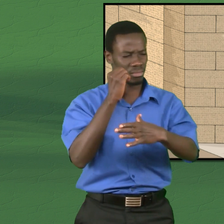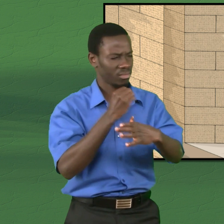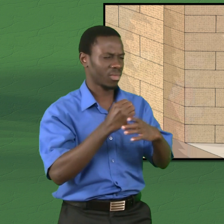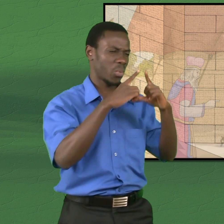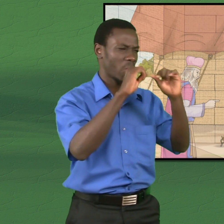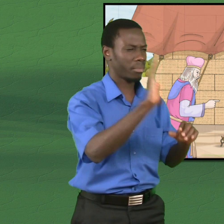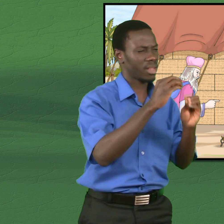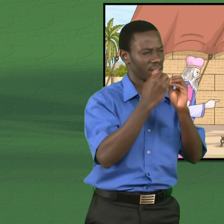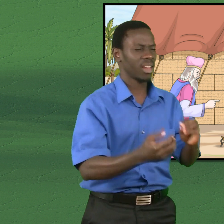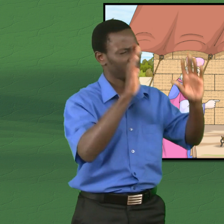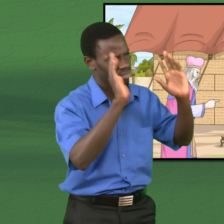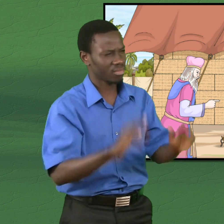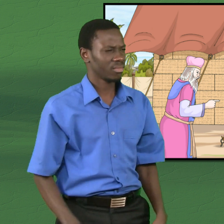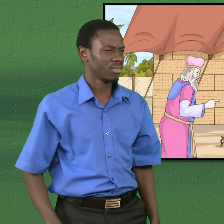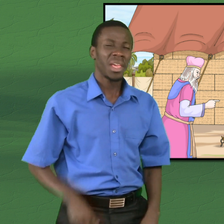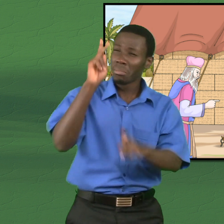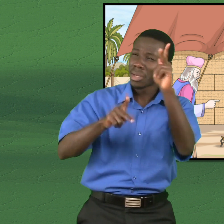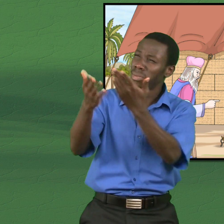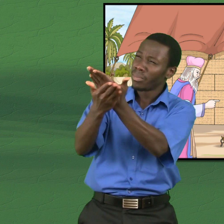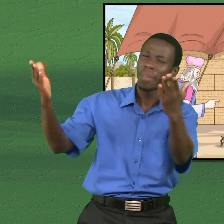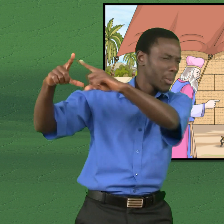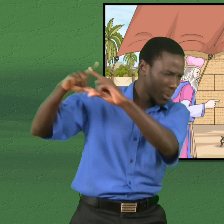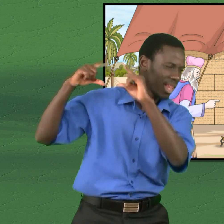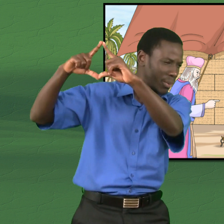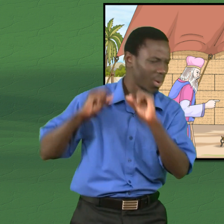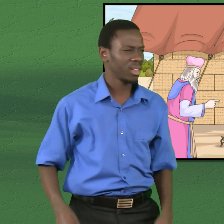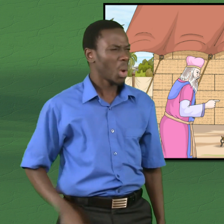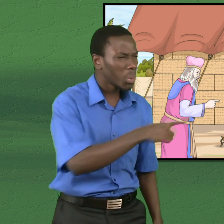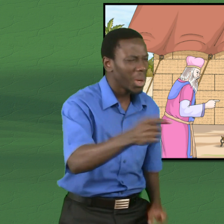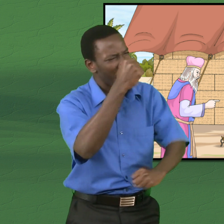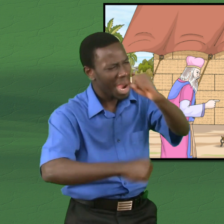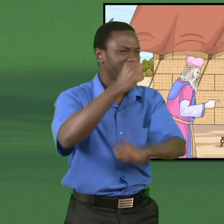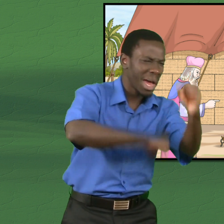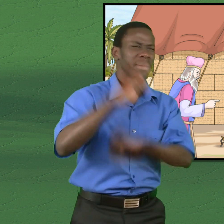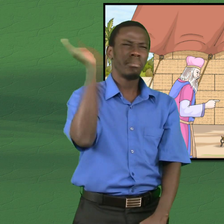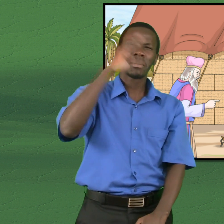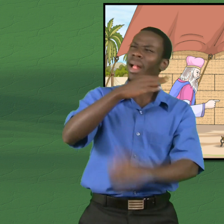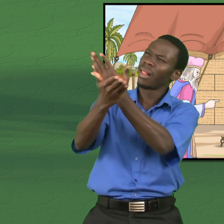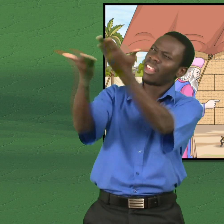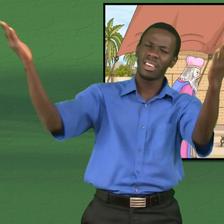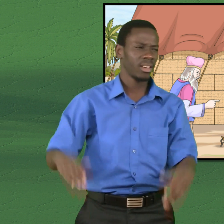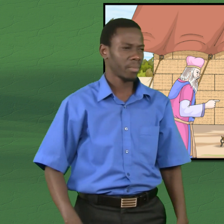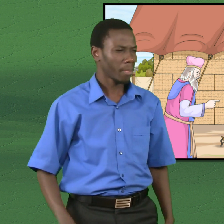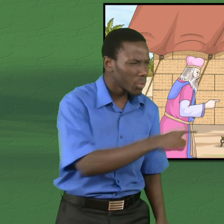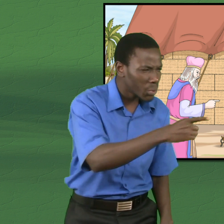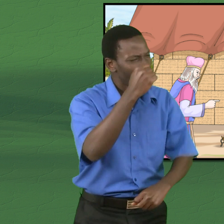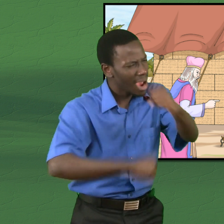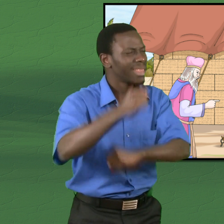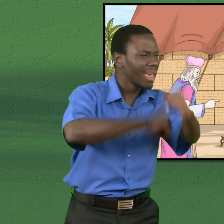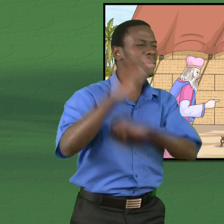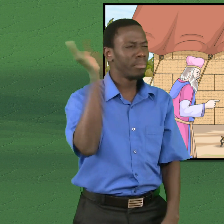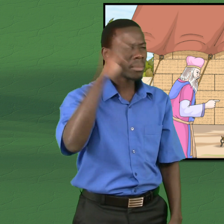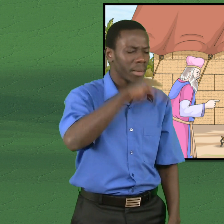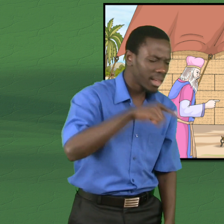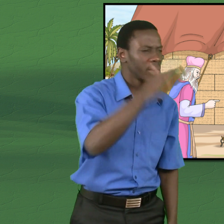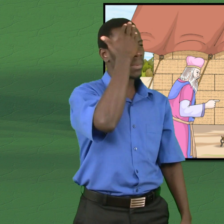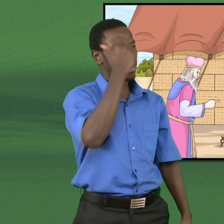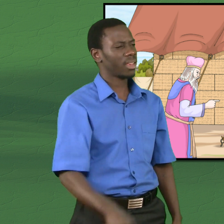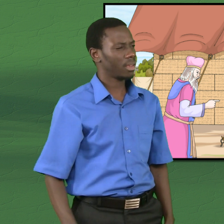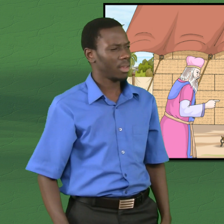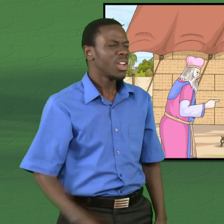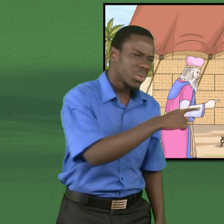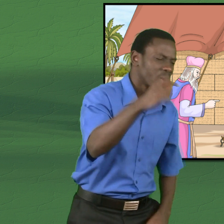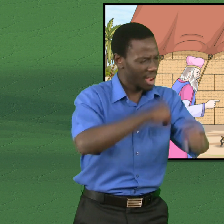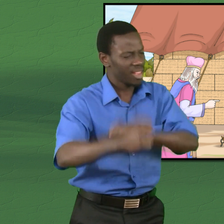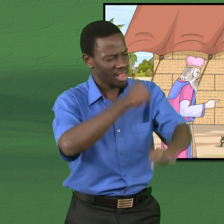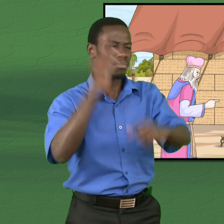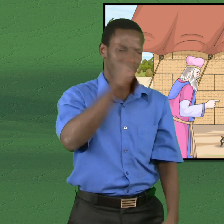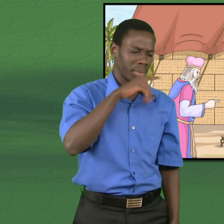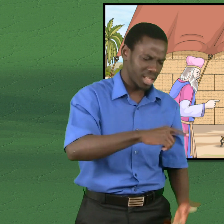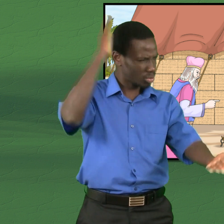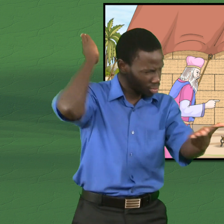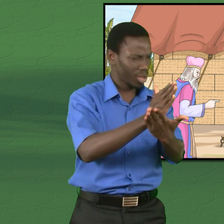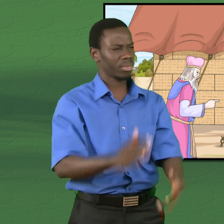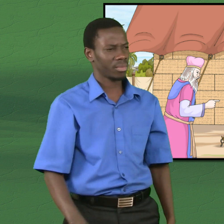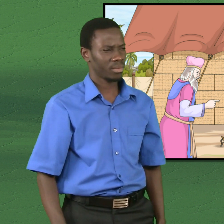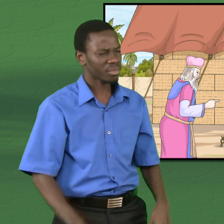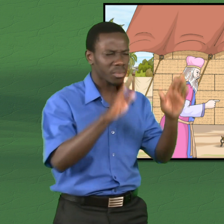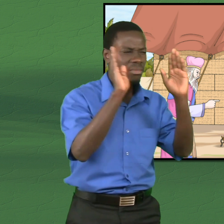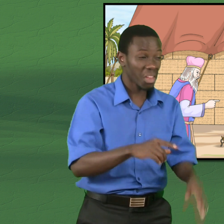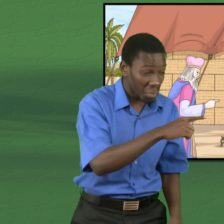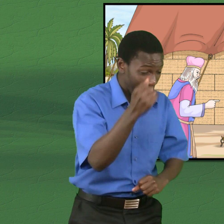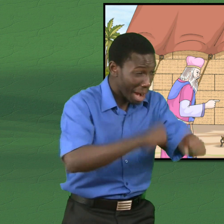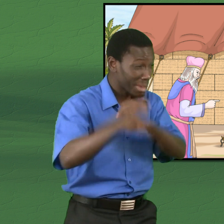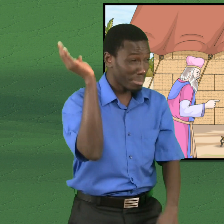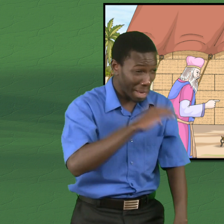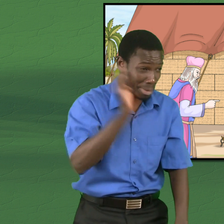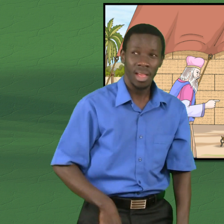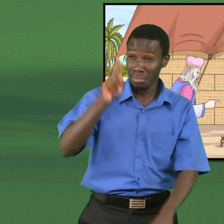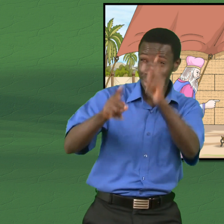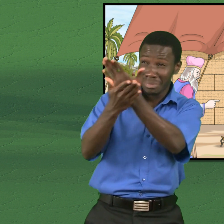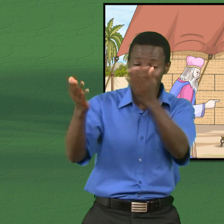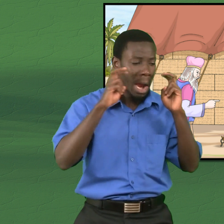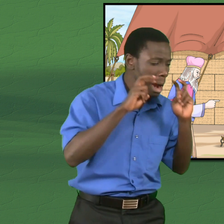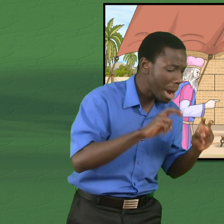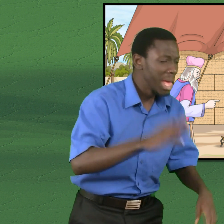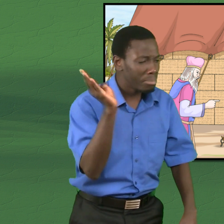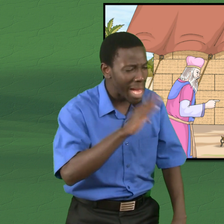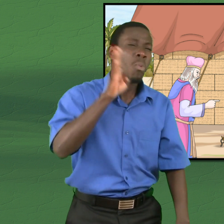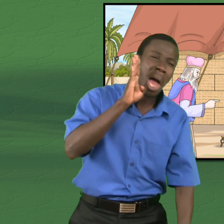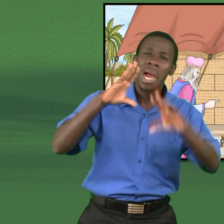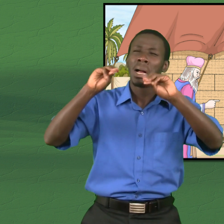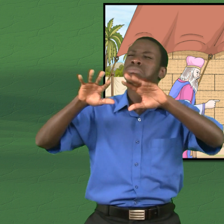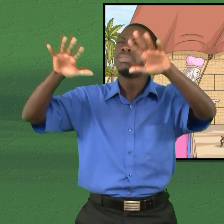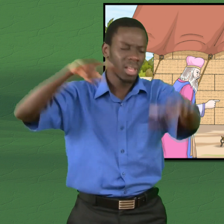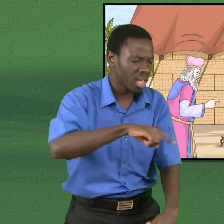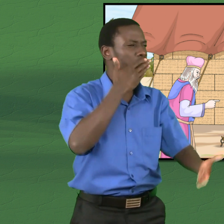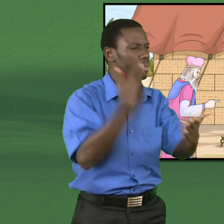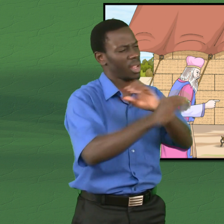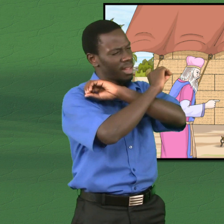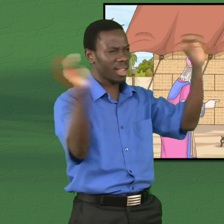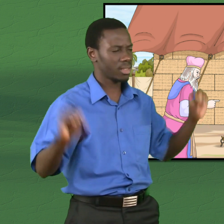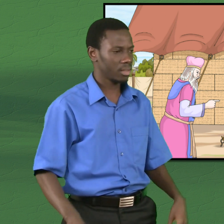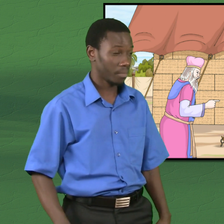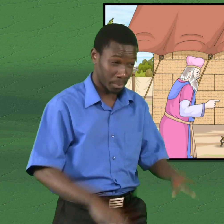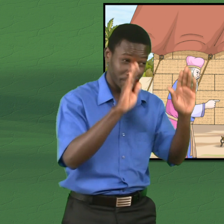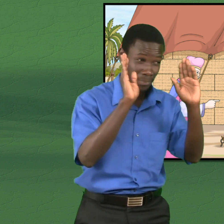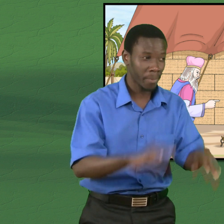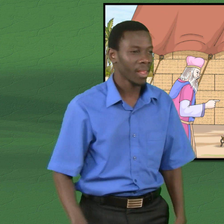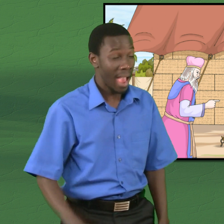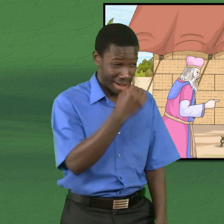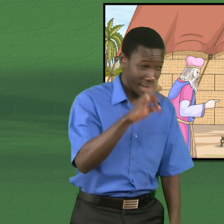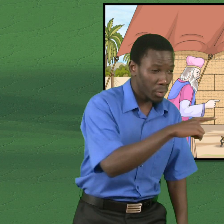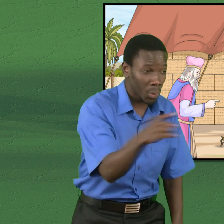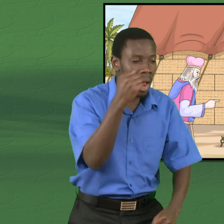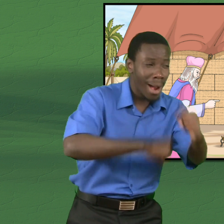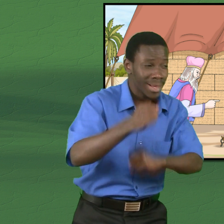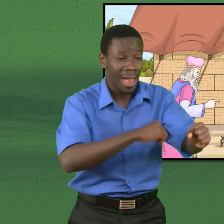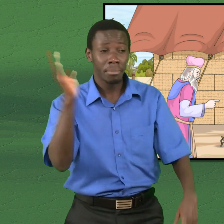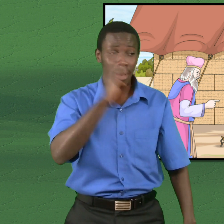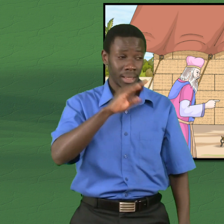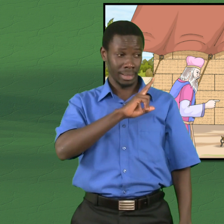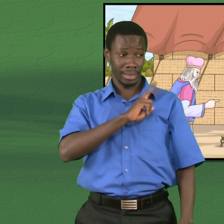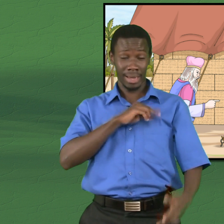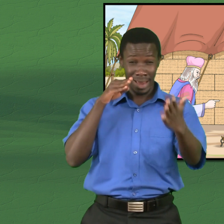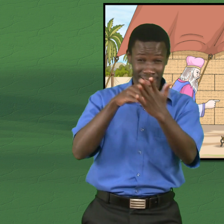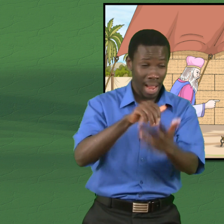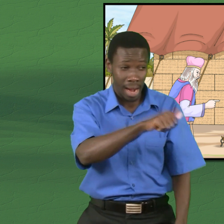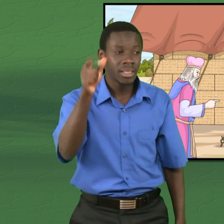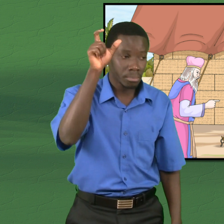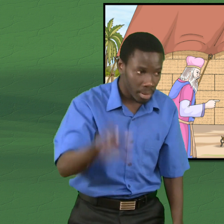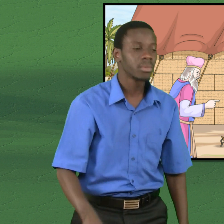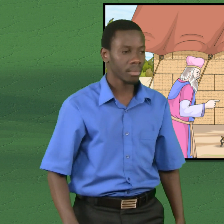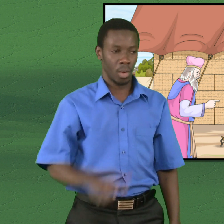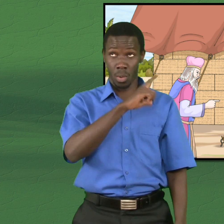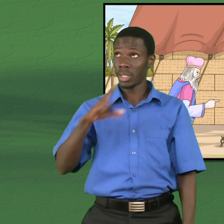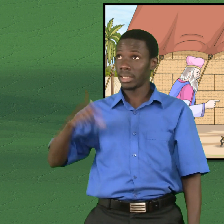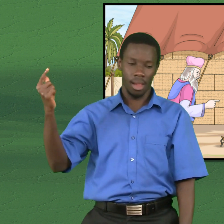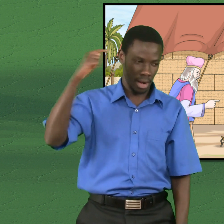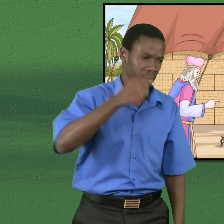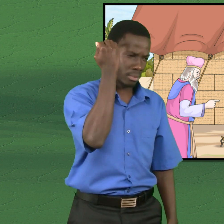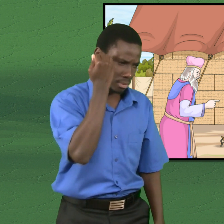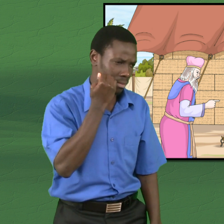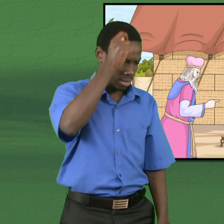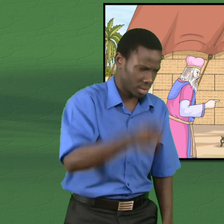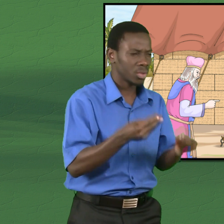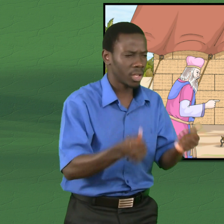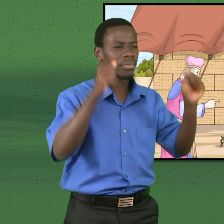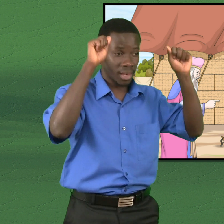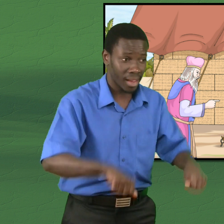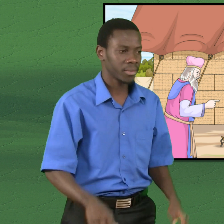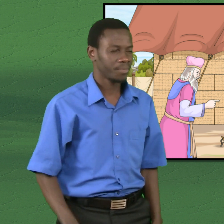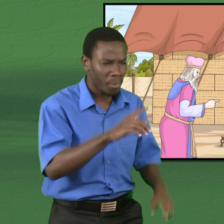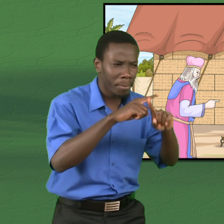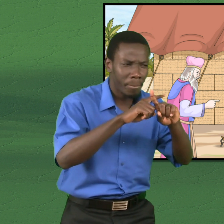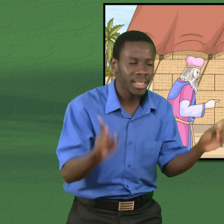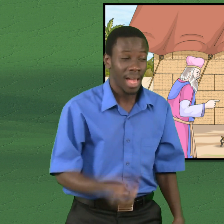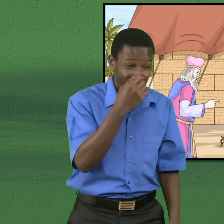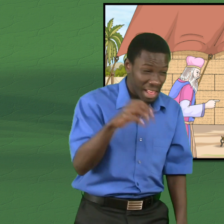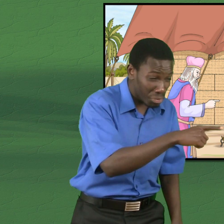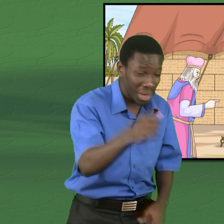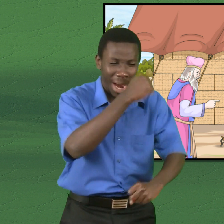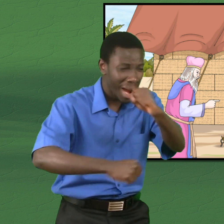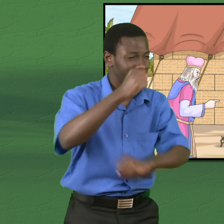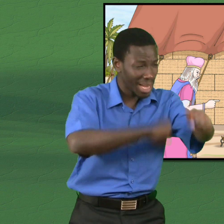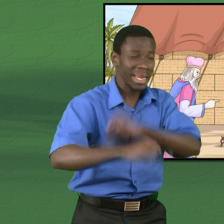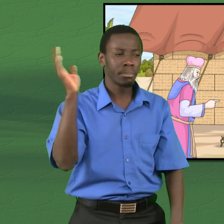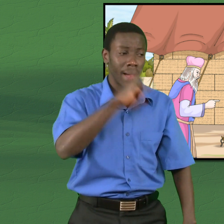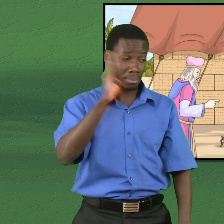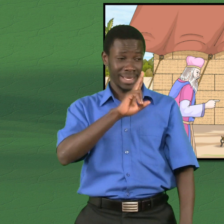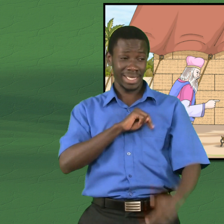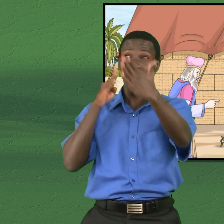“Why are you doing these things?” Eli said to his sons. “I hear about your wicked deeds from all these people. No, my sons; it is not a good report I hear circulating among the LORD’s people.